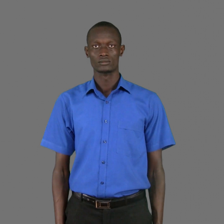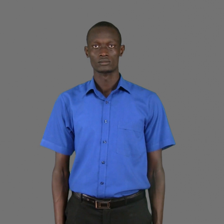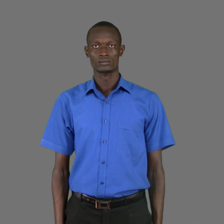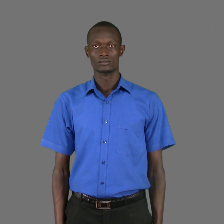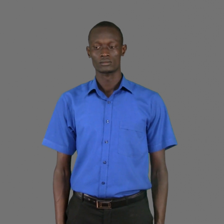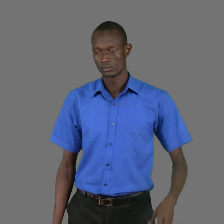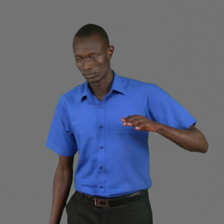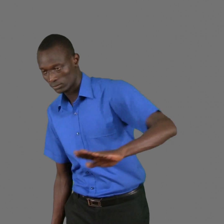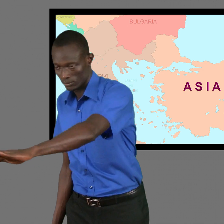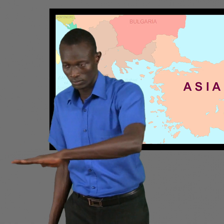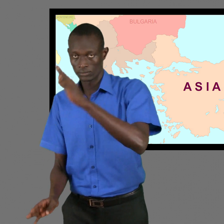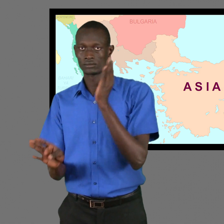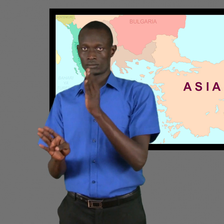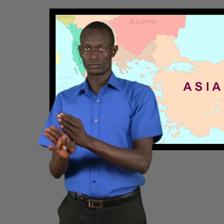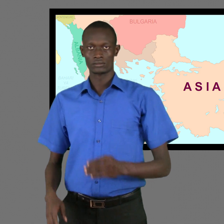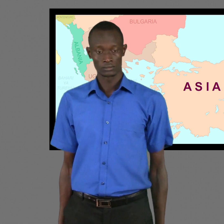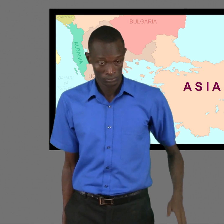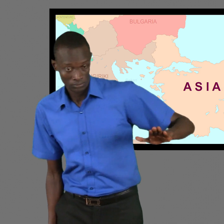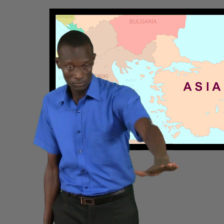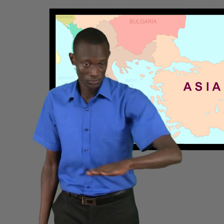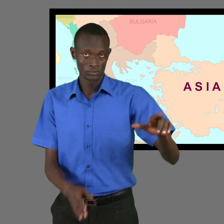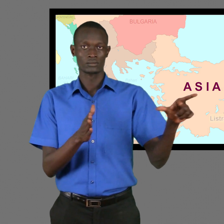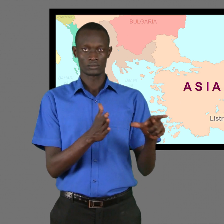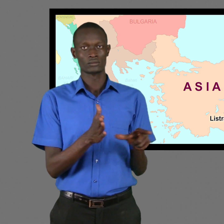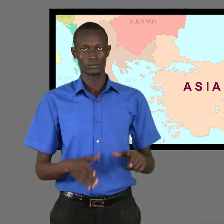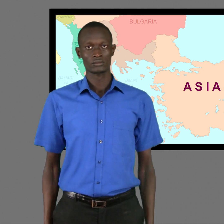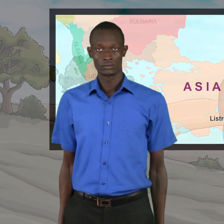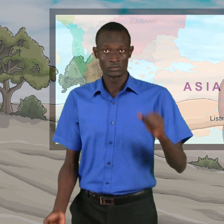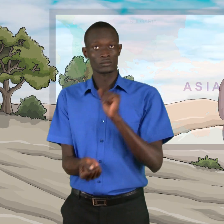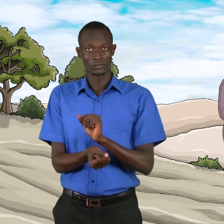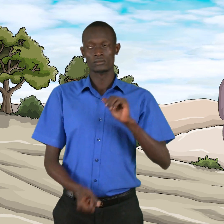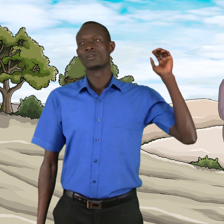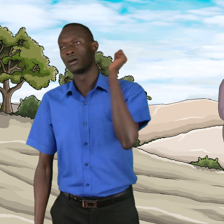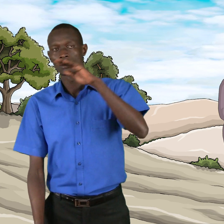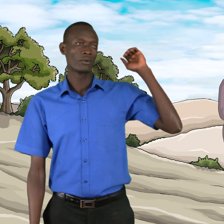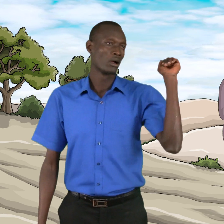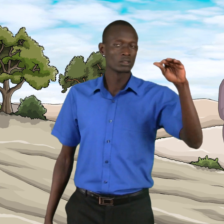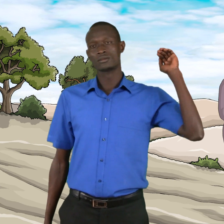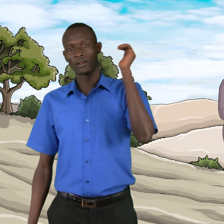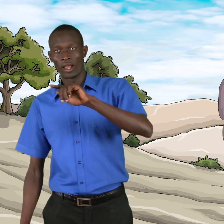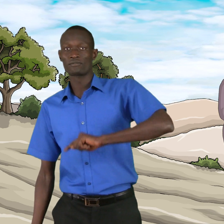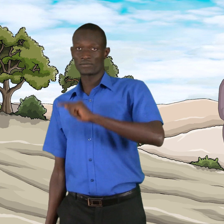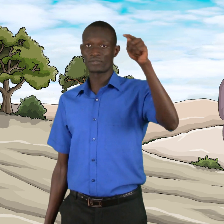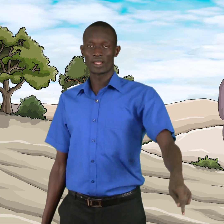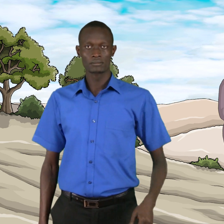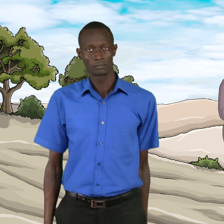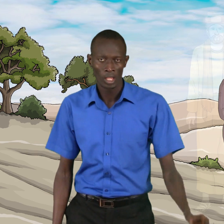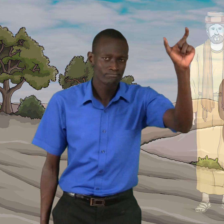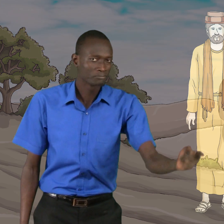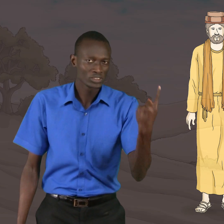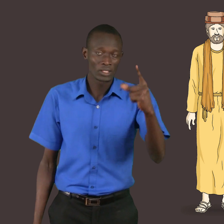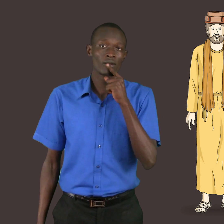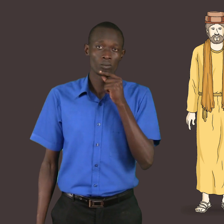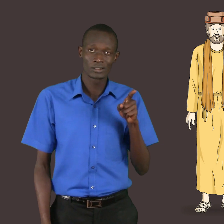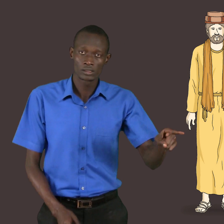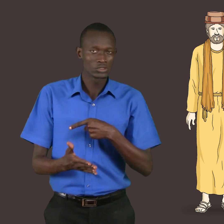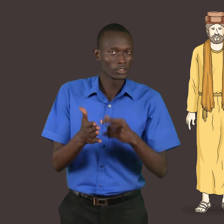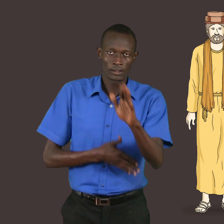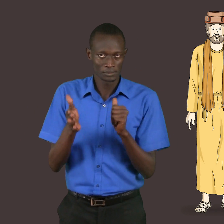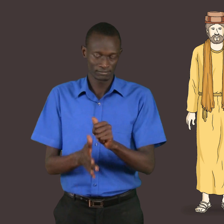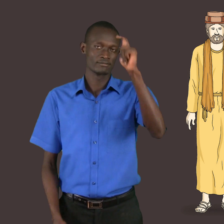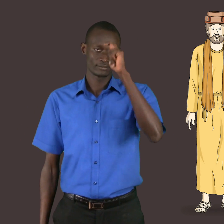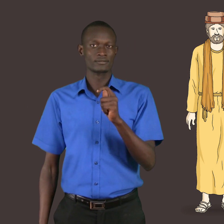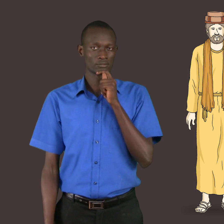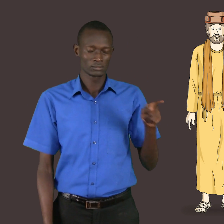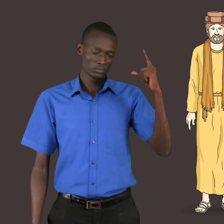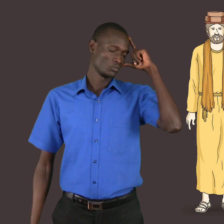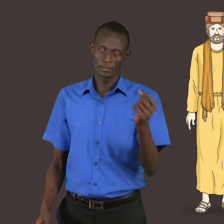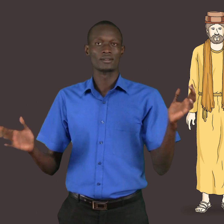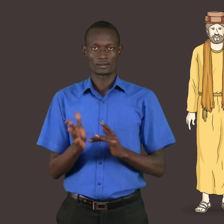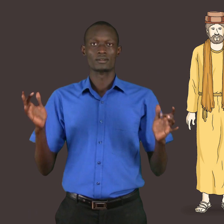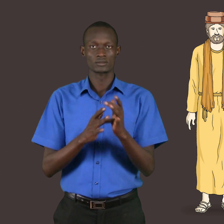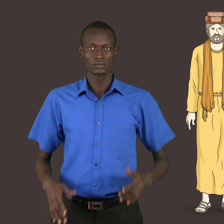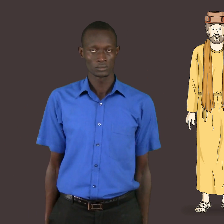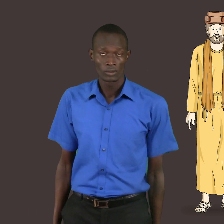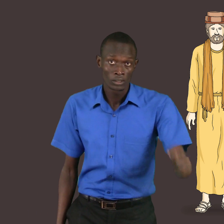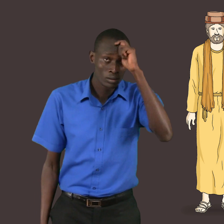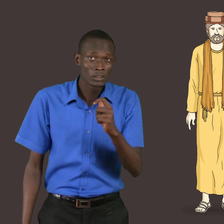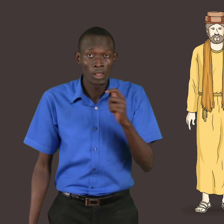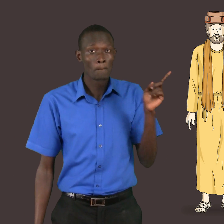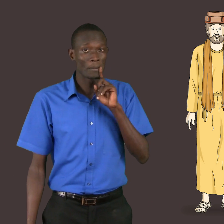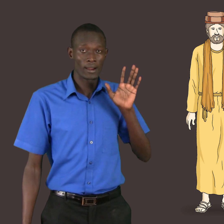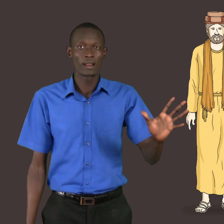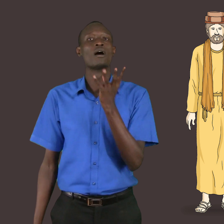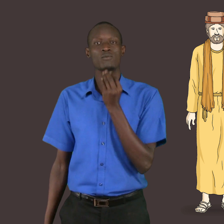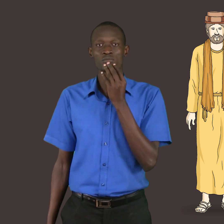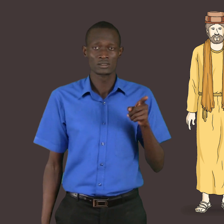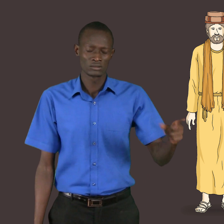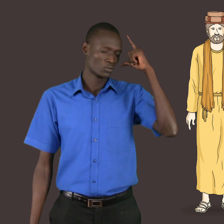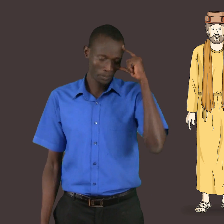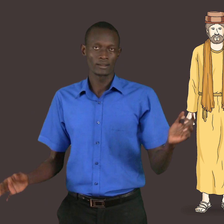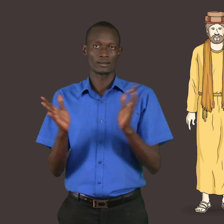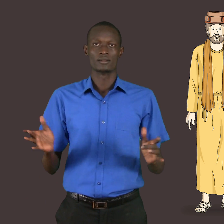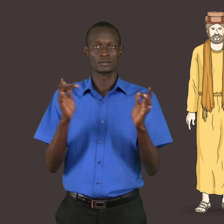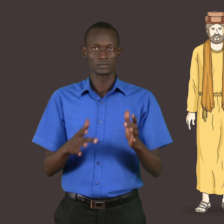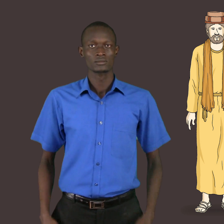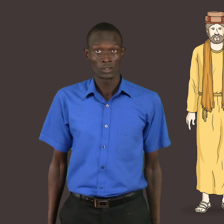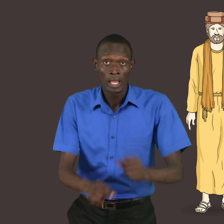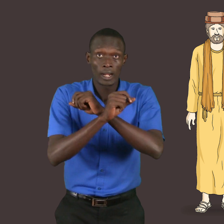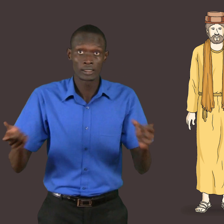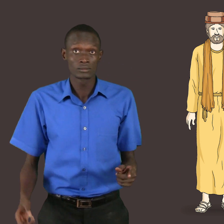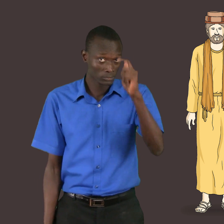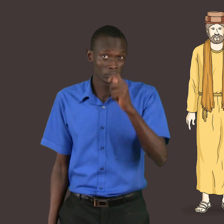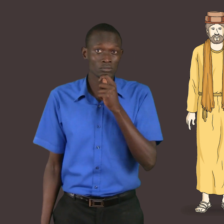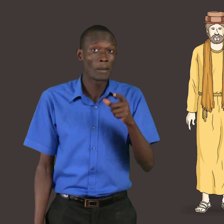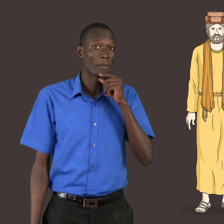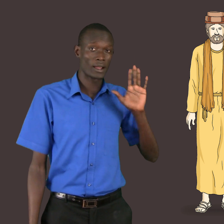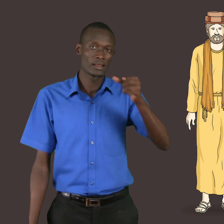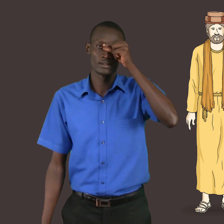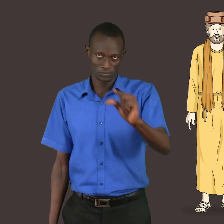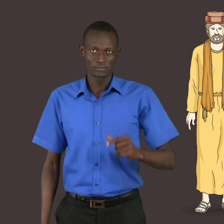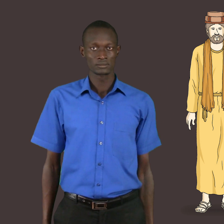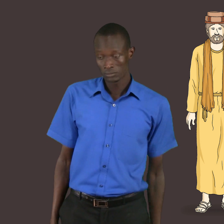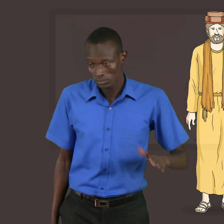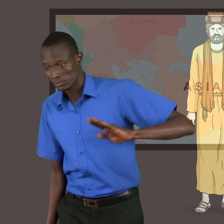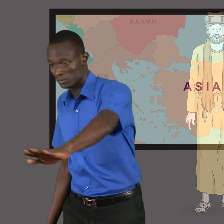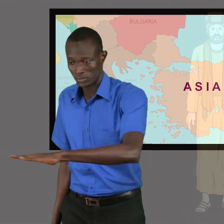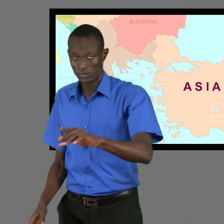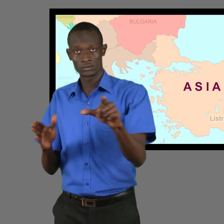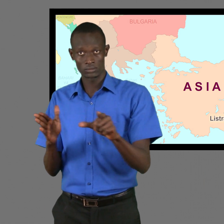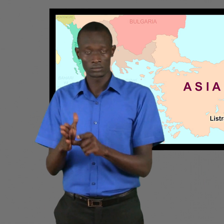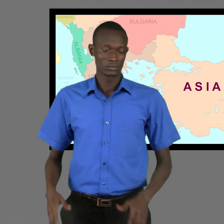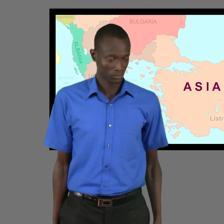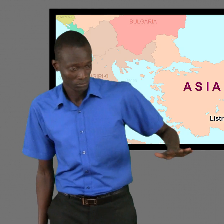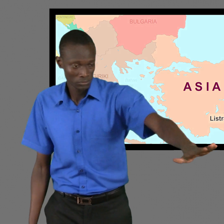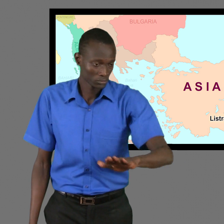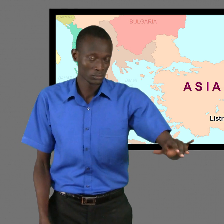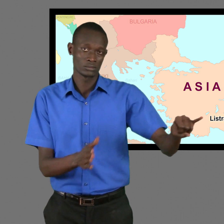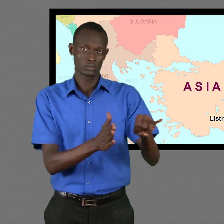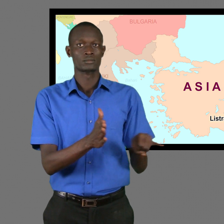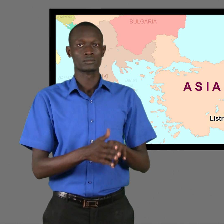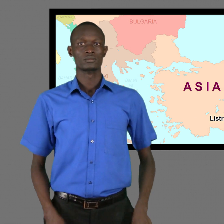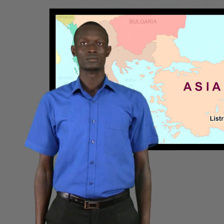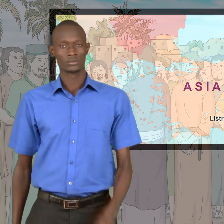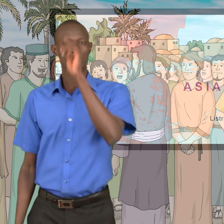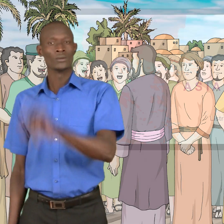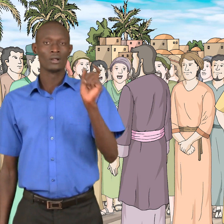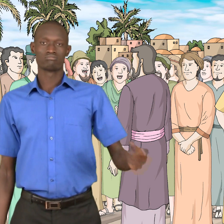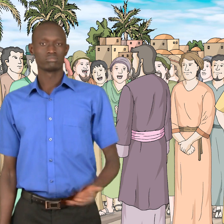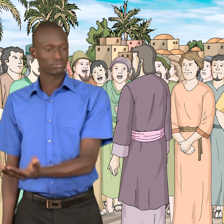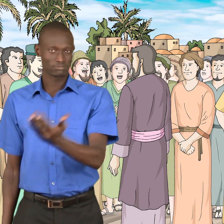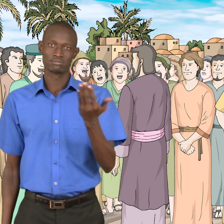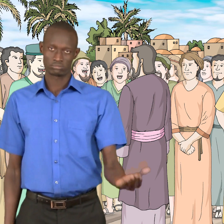Paul came to Derbe and then to Lystra, where he found a disciple named Timothy, the son of a believing Jewish woman and a Greek father.